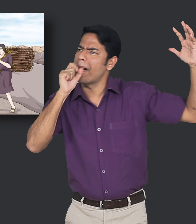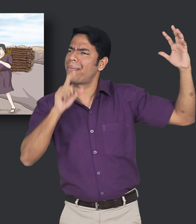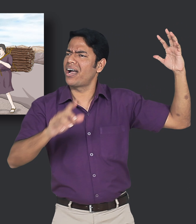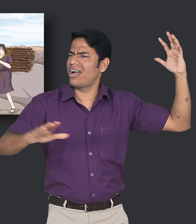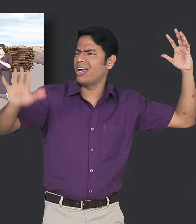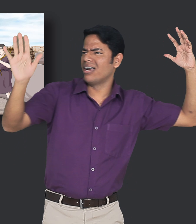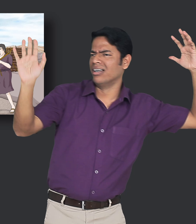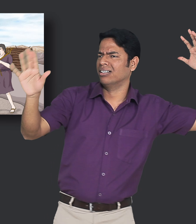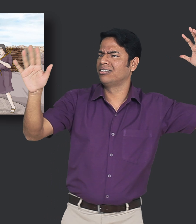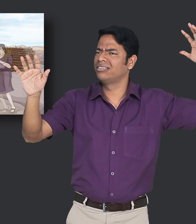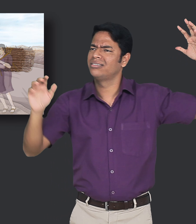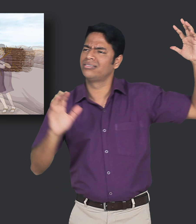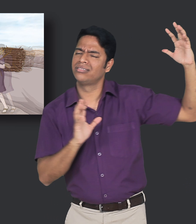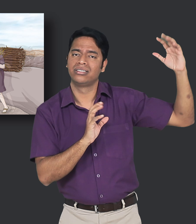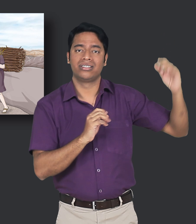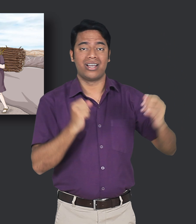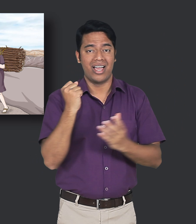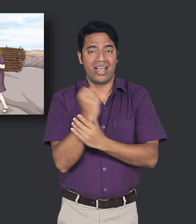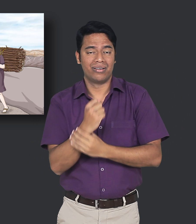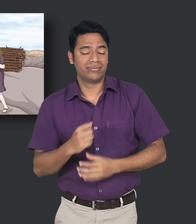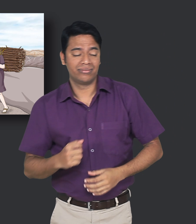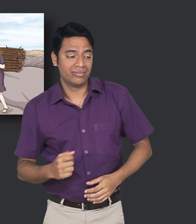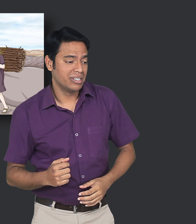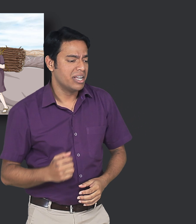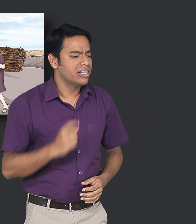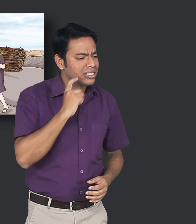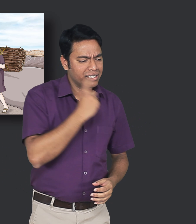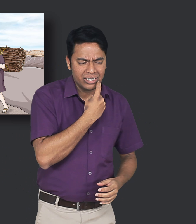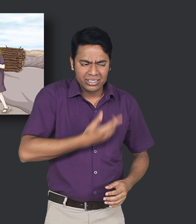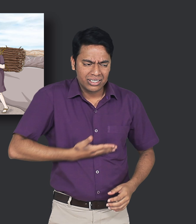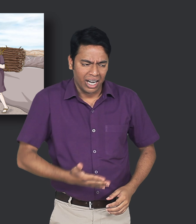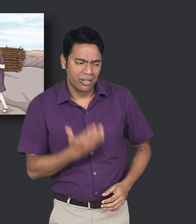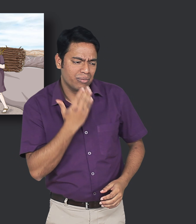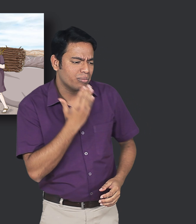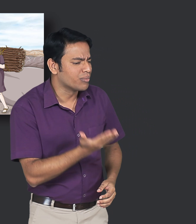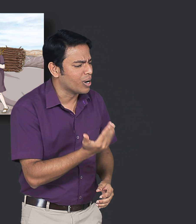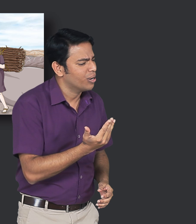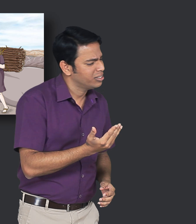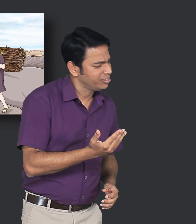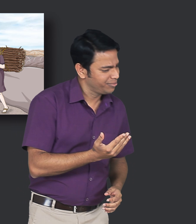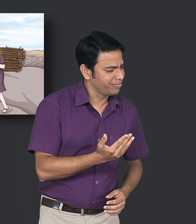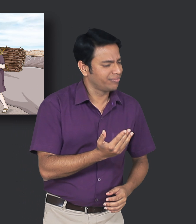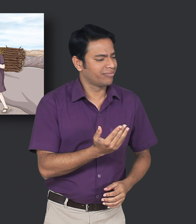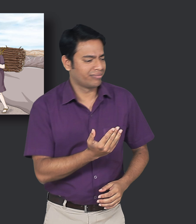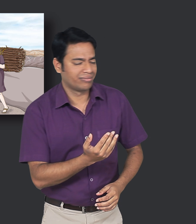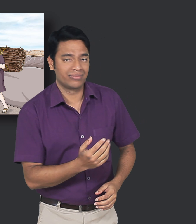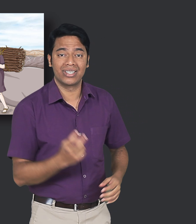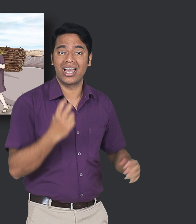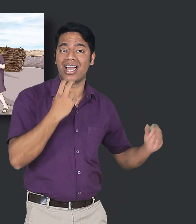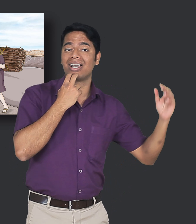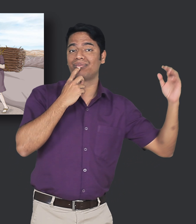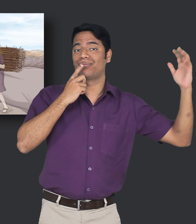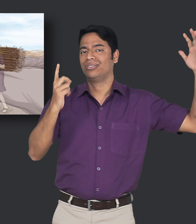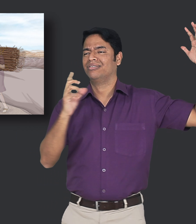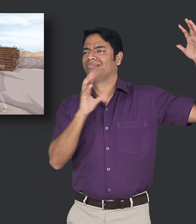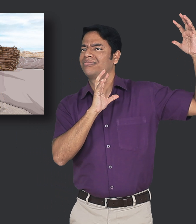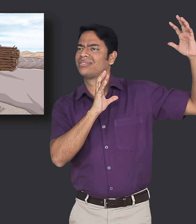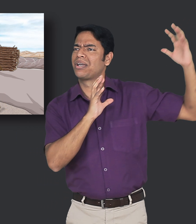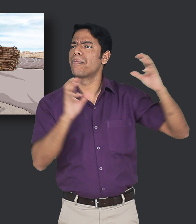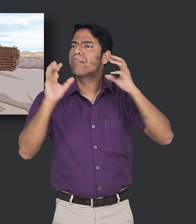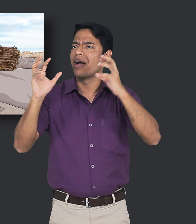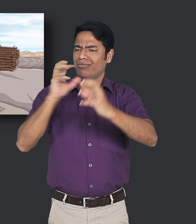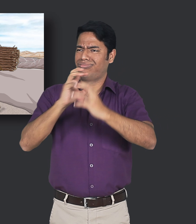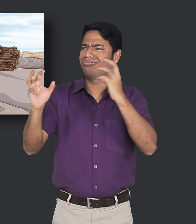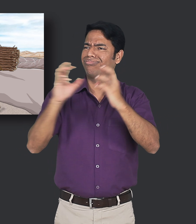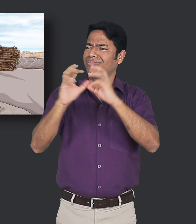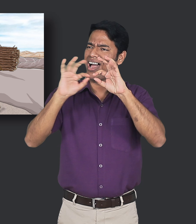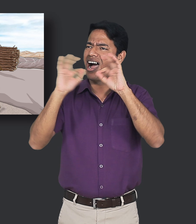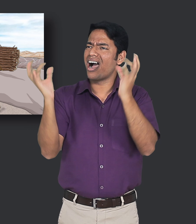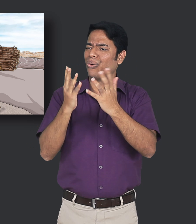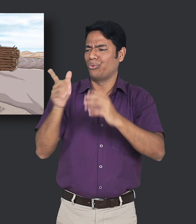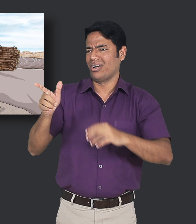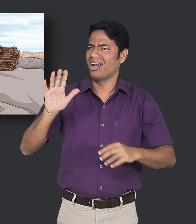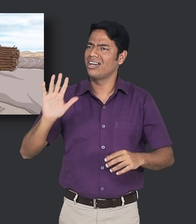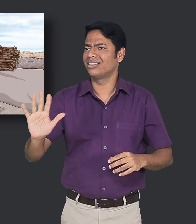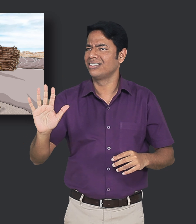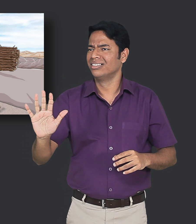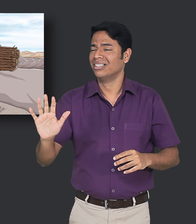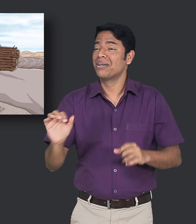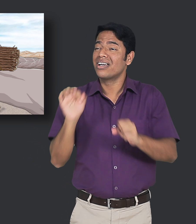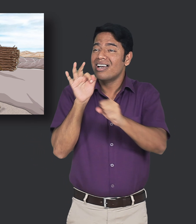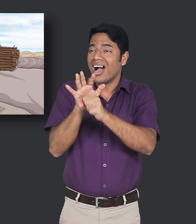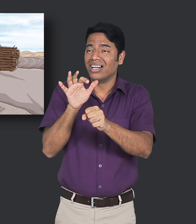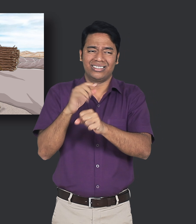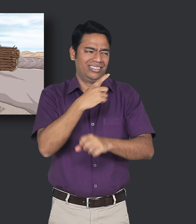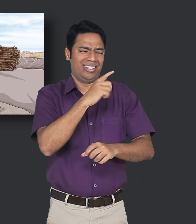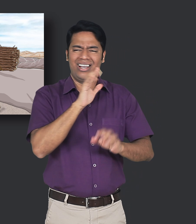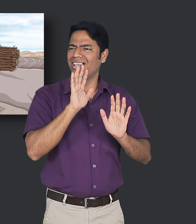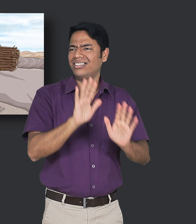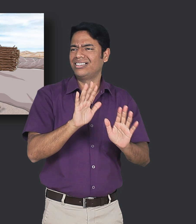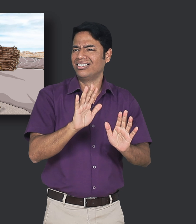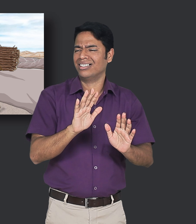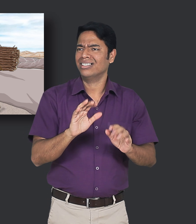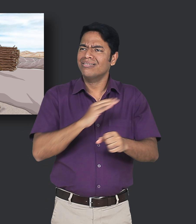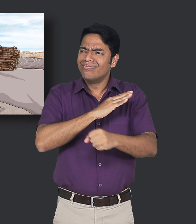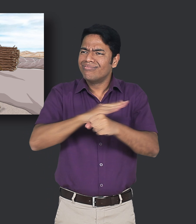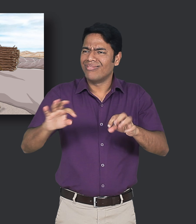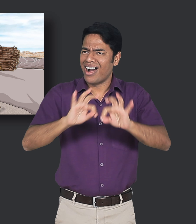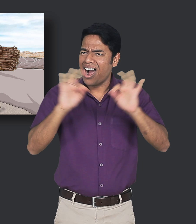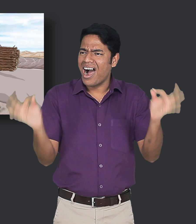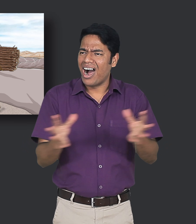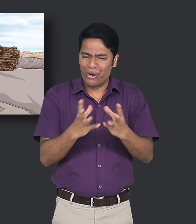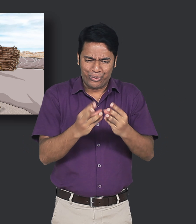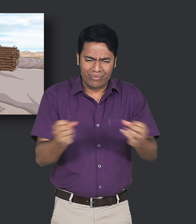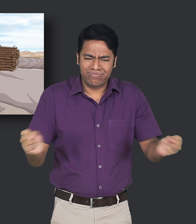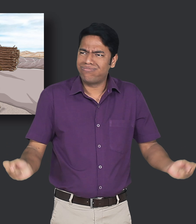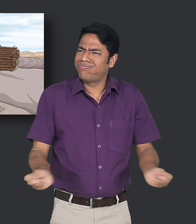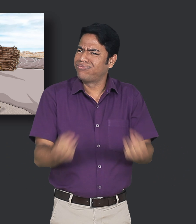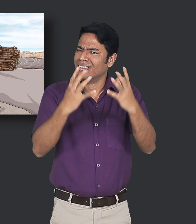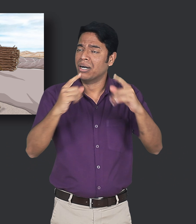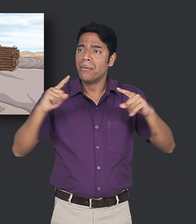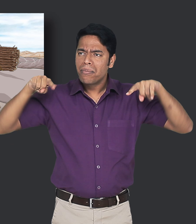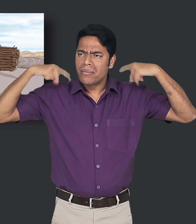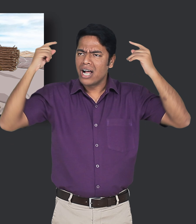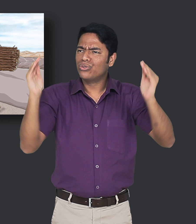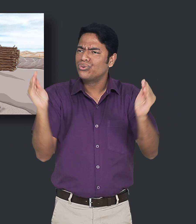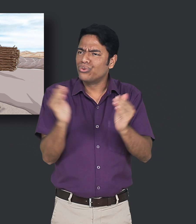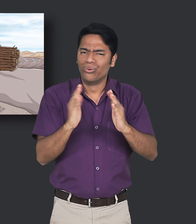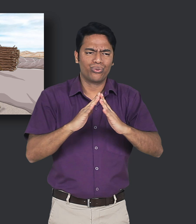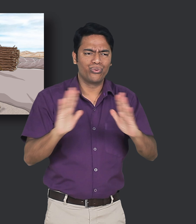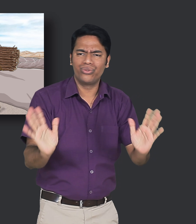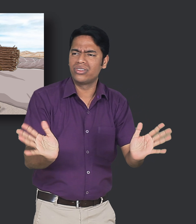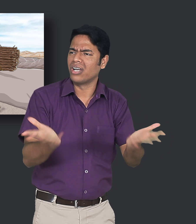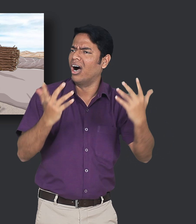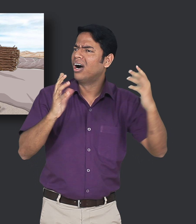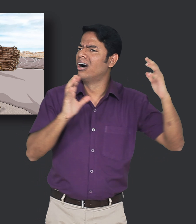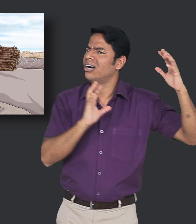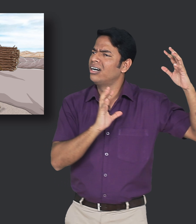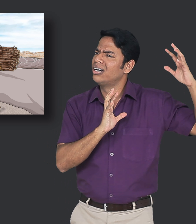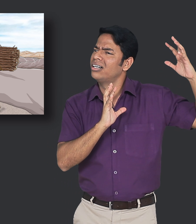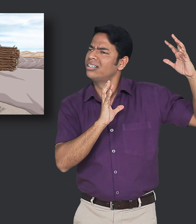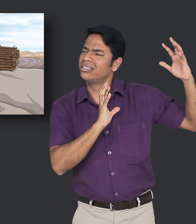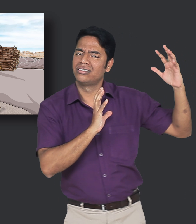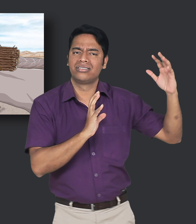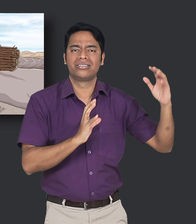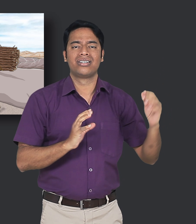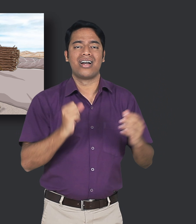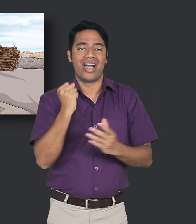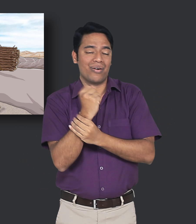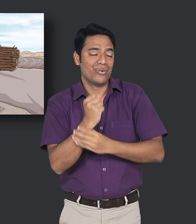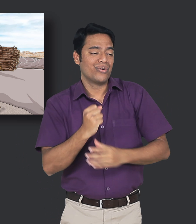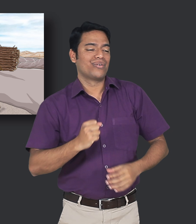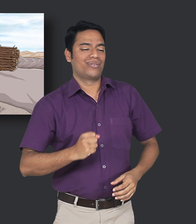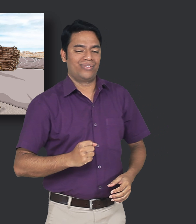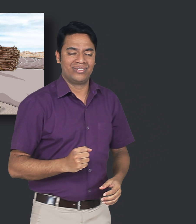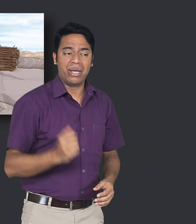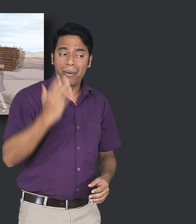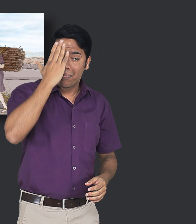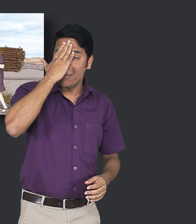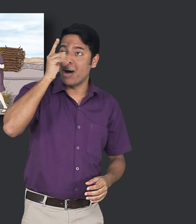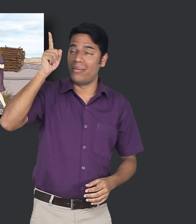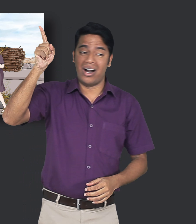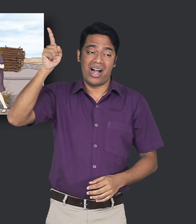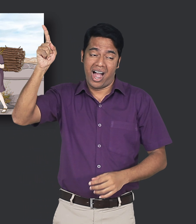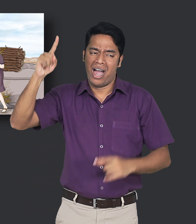“Here I am, my son,” he replied. “The fire and the wood are here,” said Isaac, “but where is the lamb for the burnt offering?”